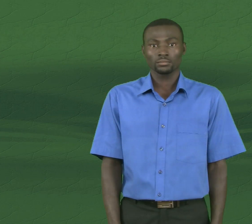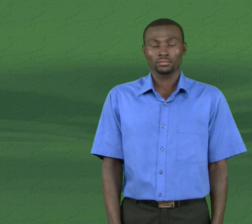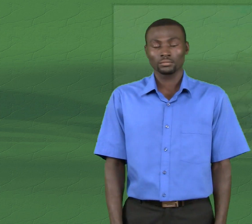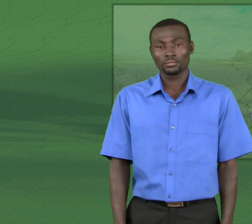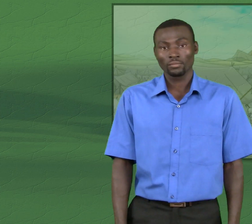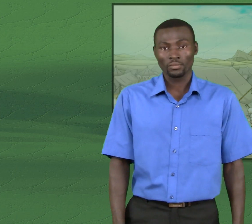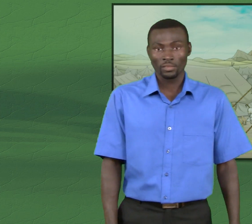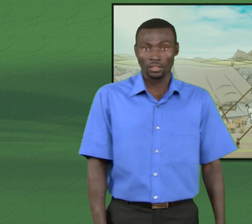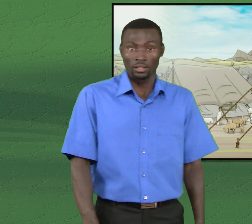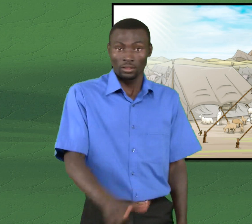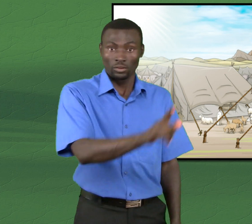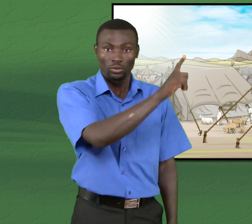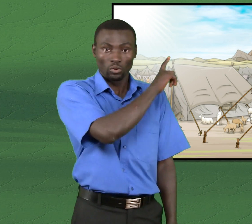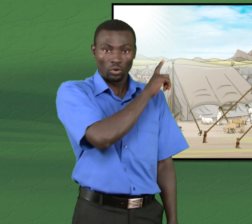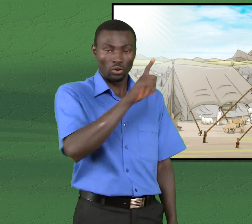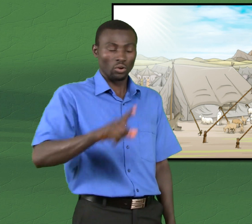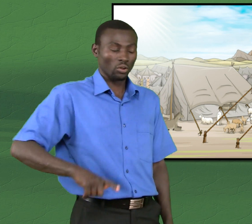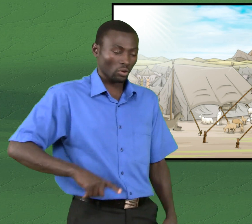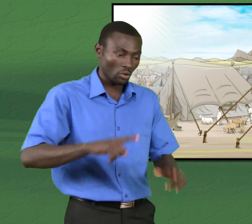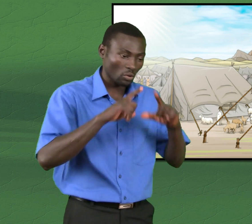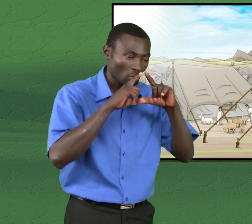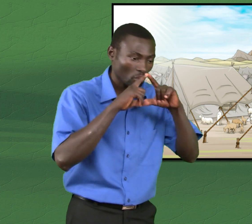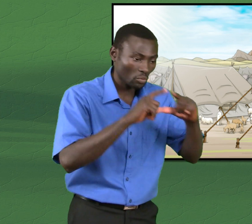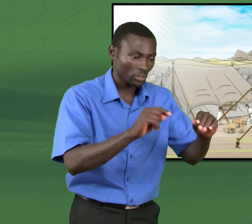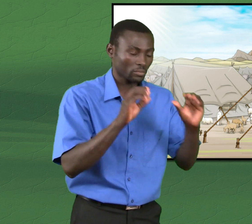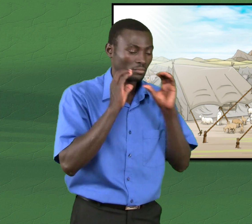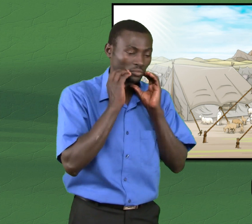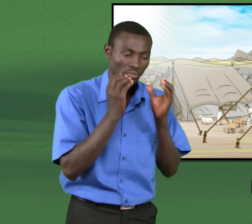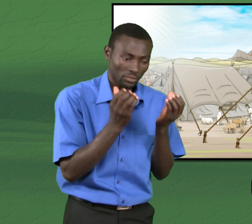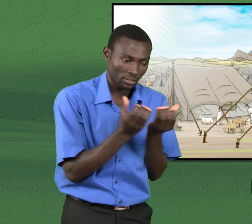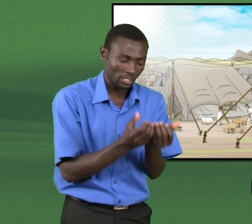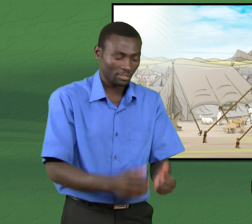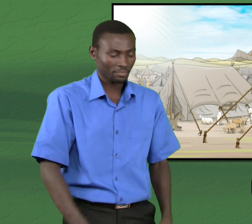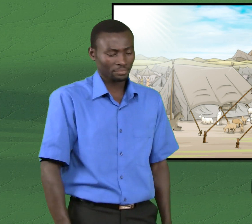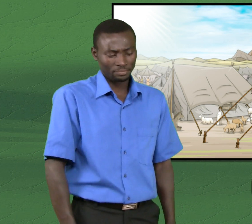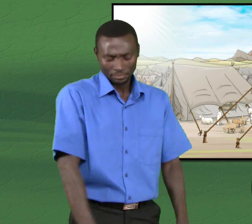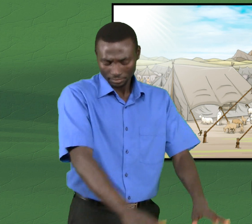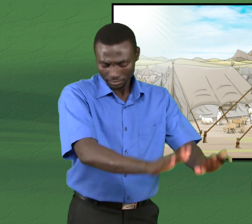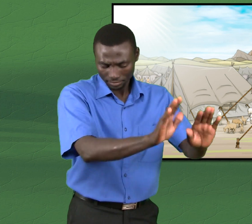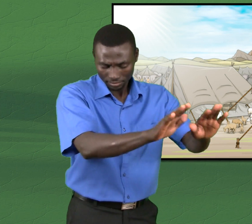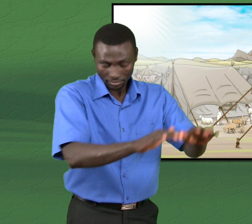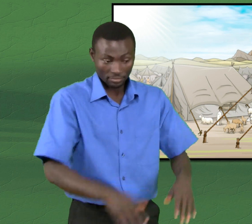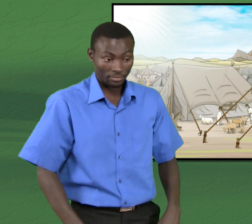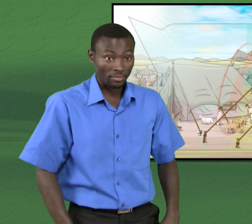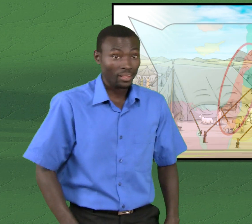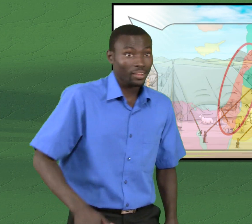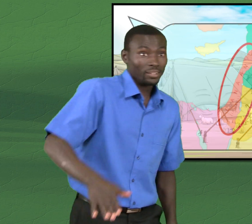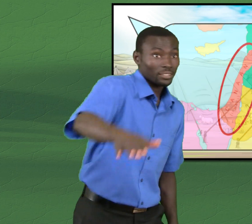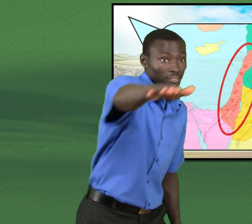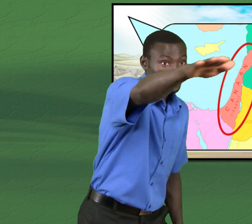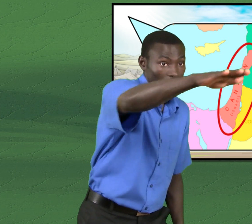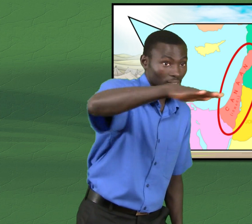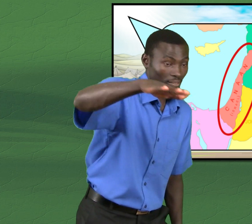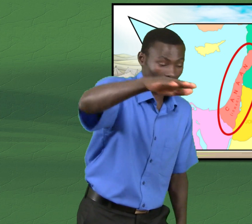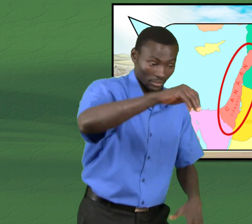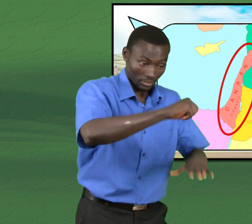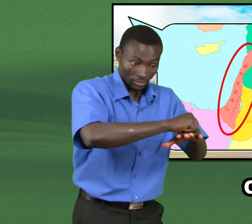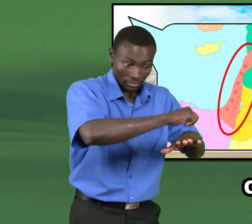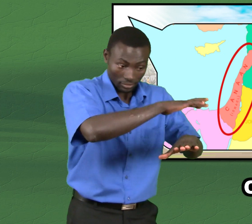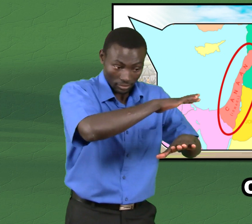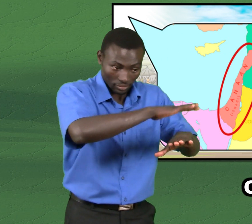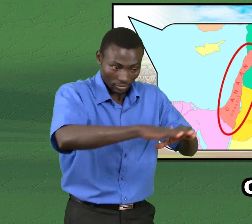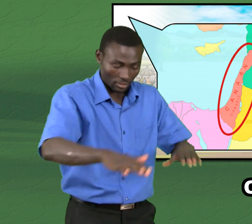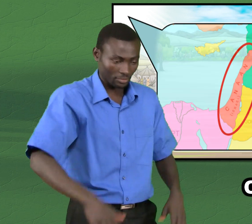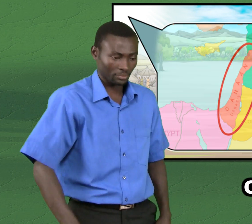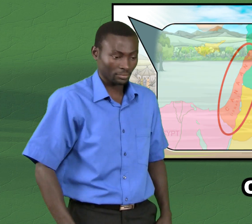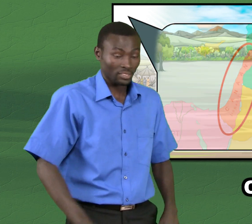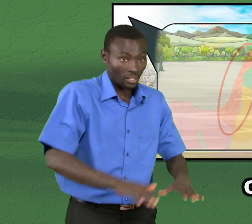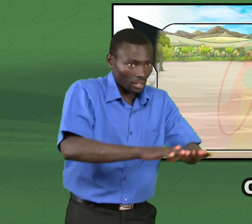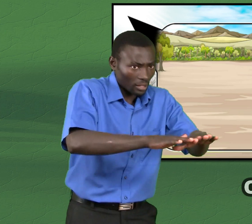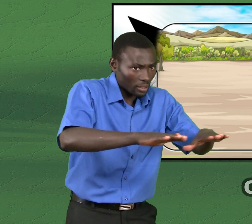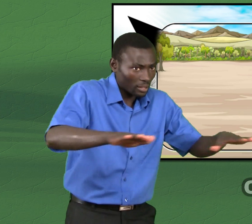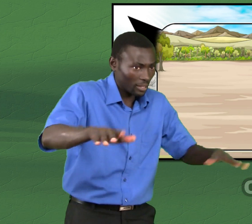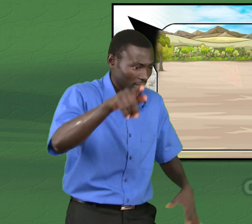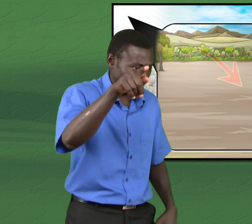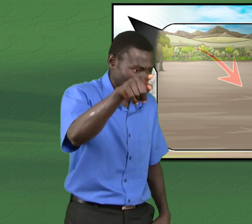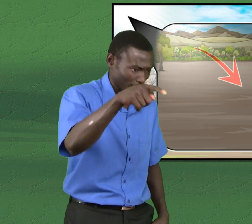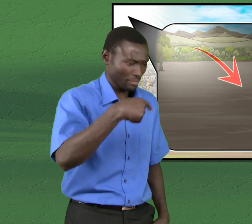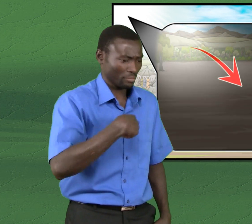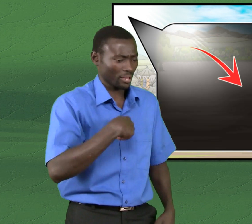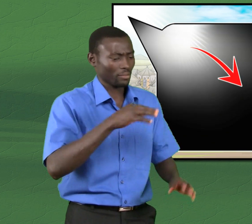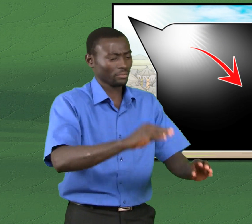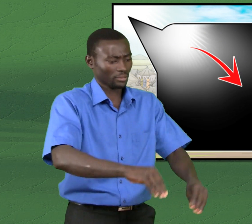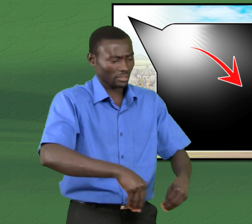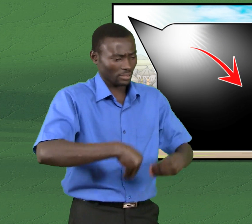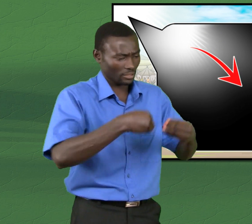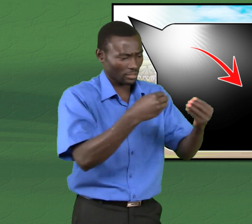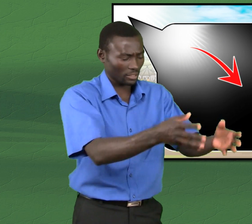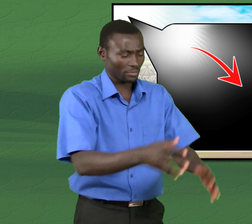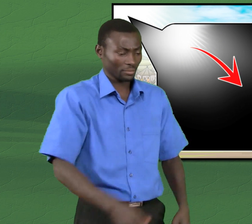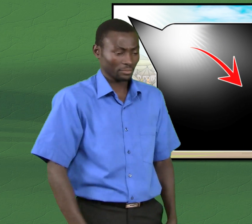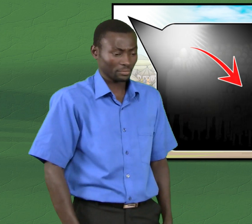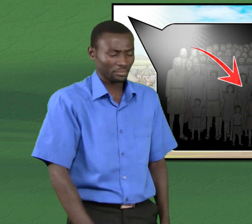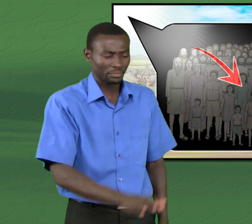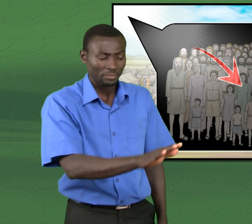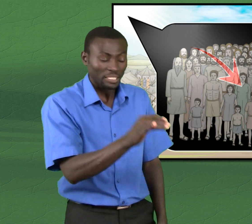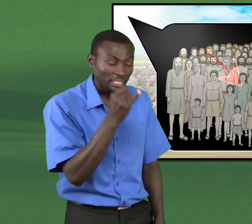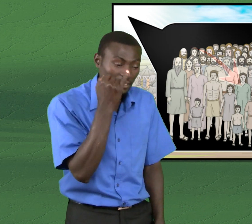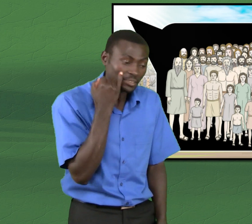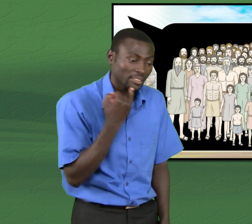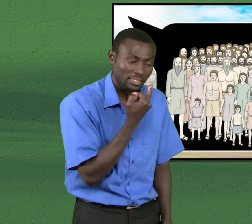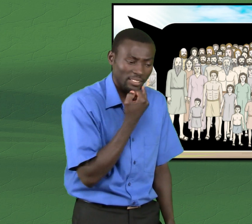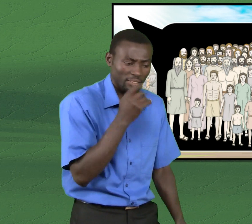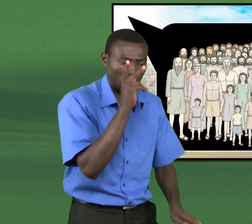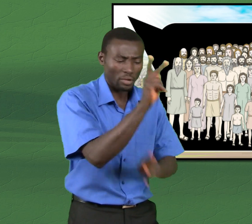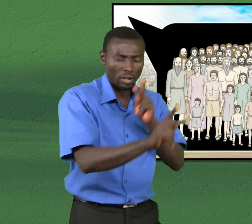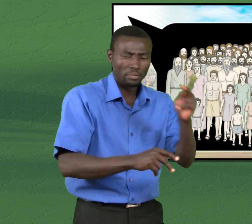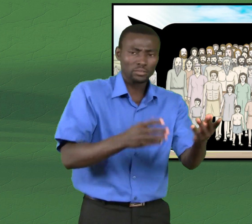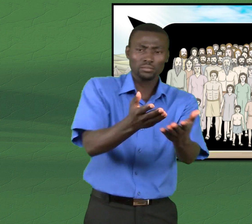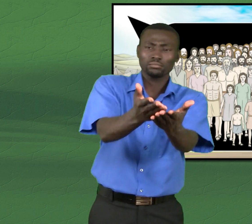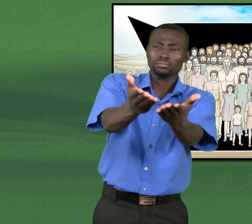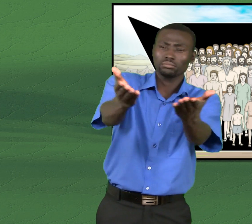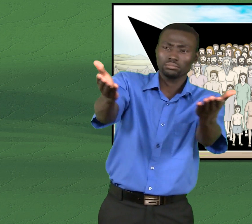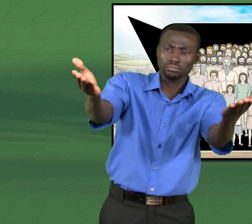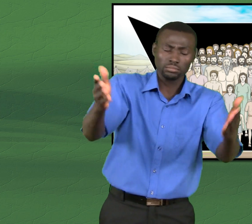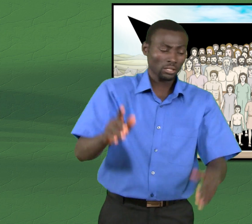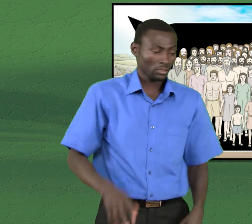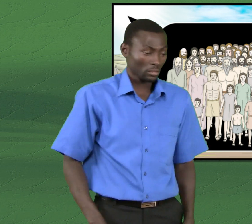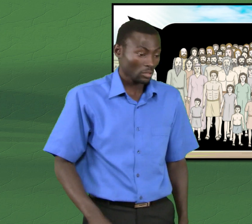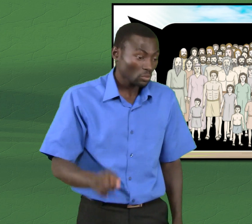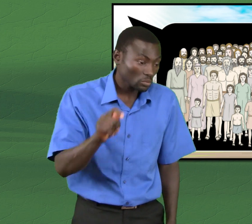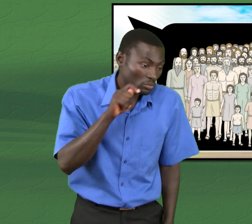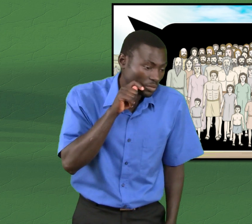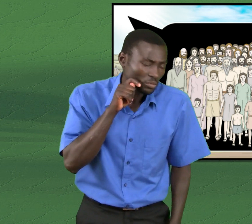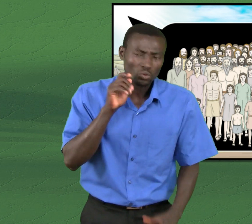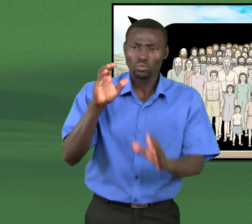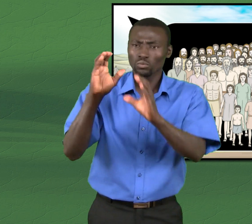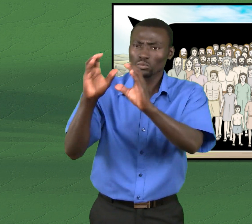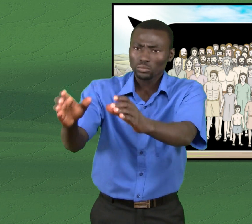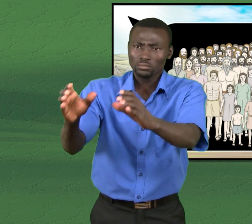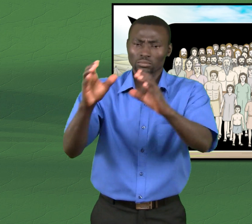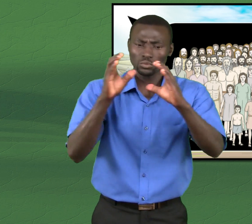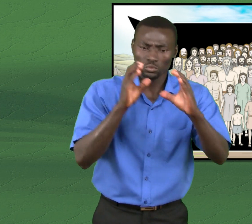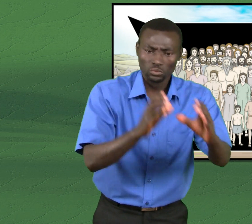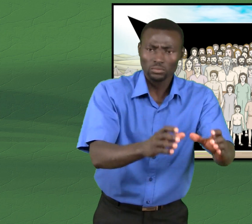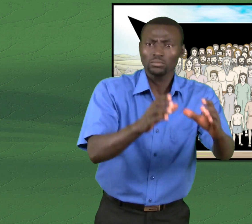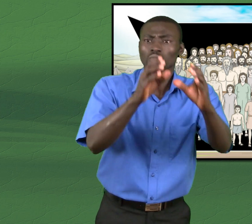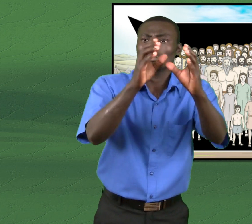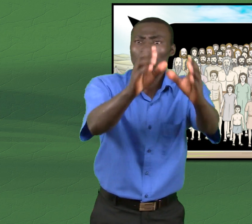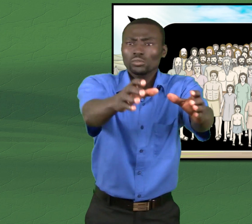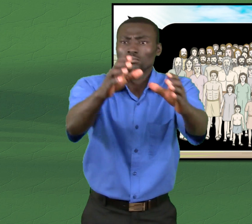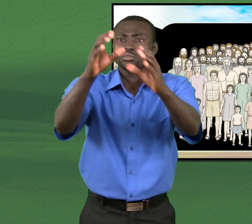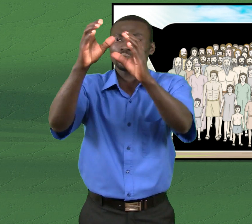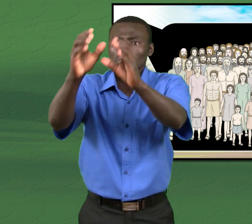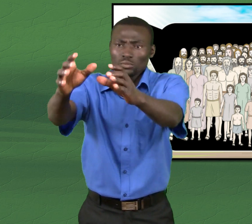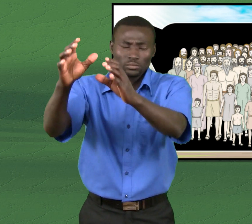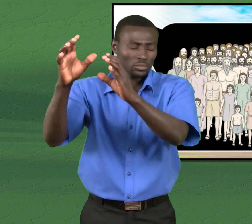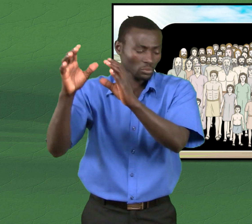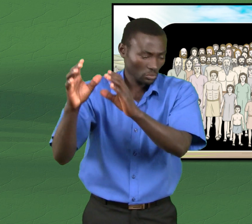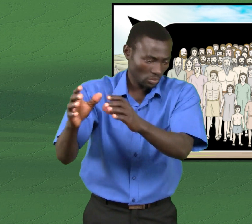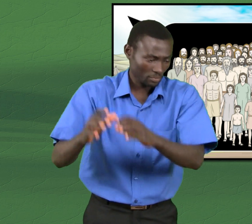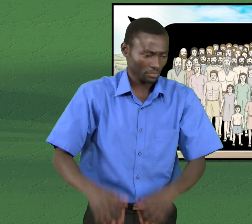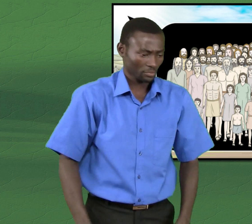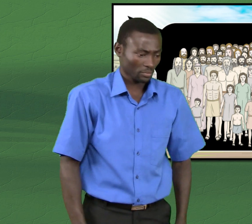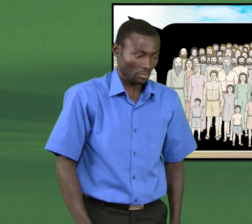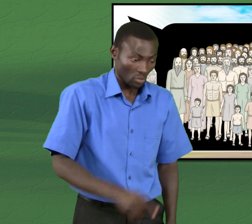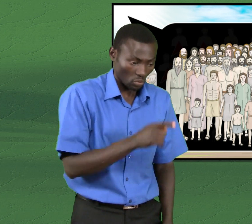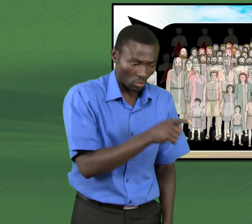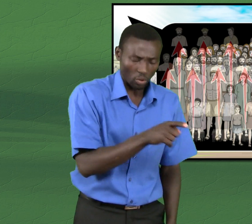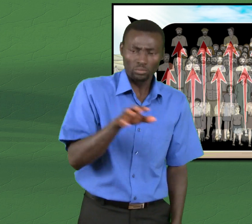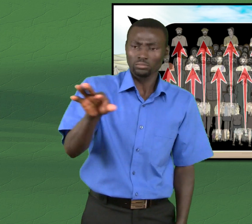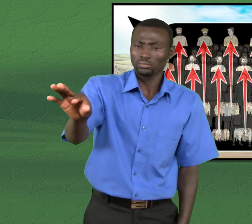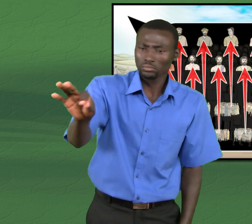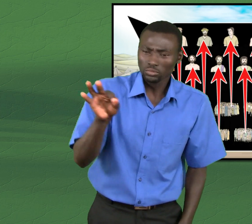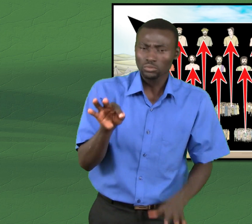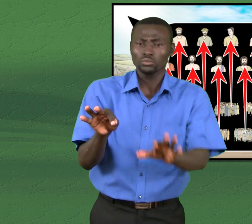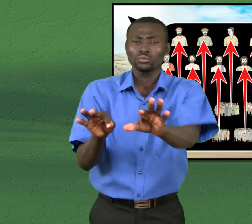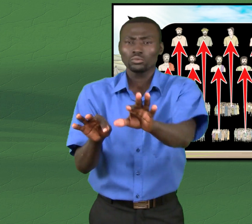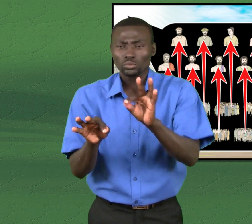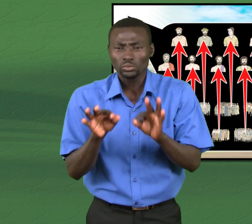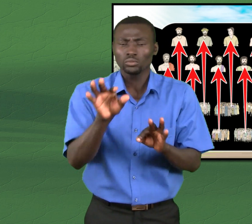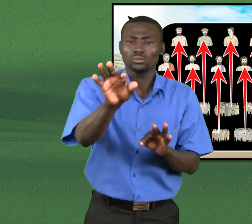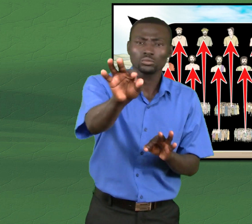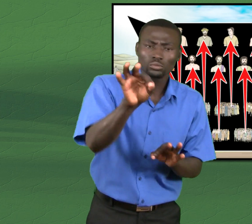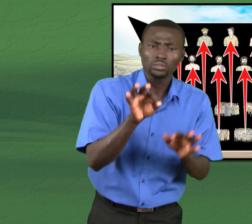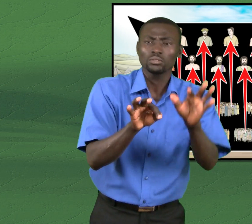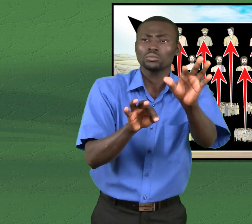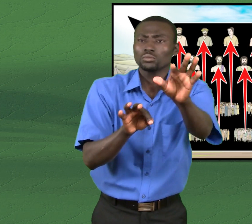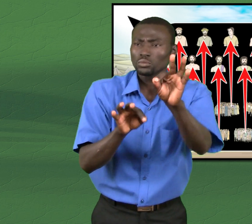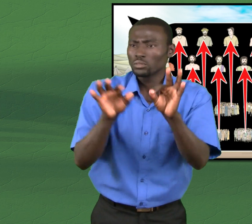And the LORD said to Moses, “Send out for yourself men to spy out the land of Canaan, which I am giving to the Israelites.